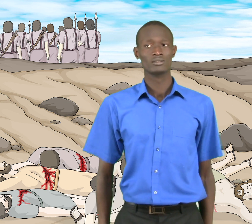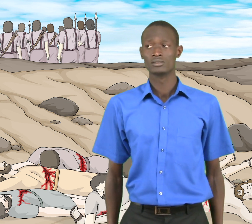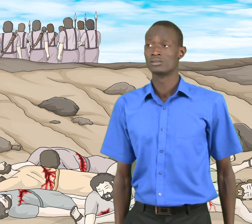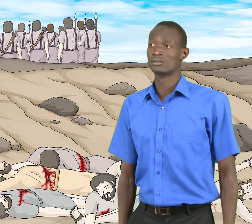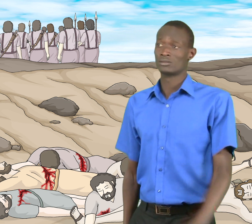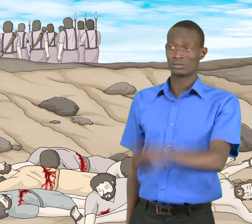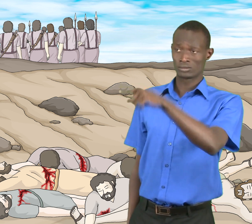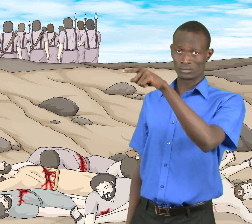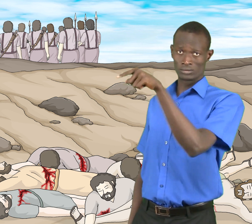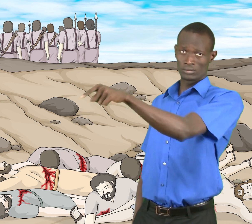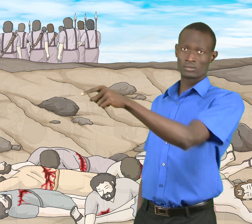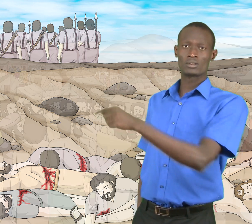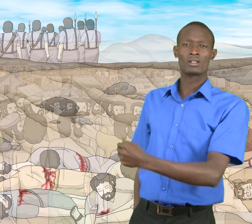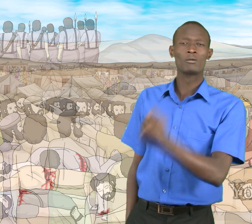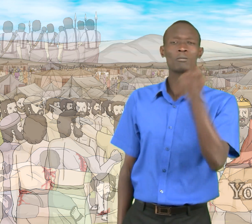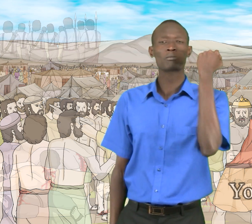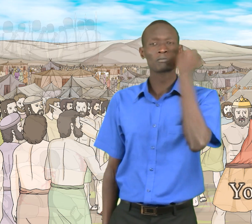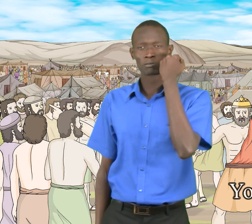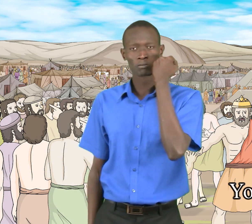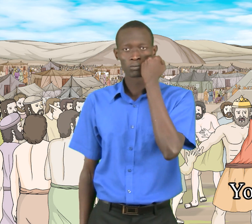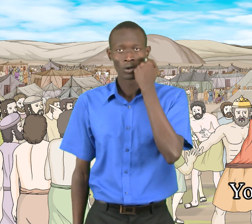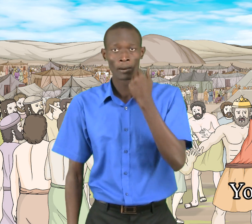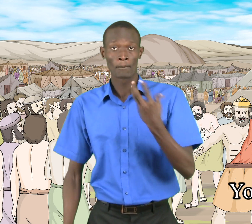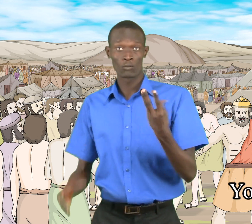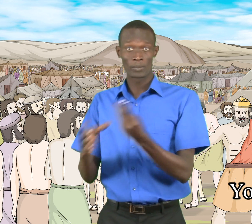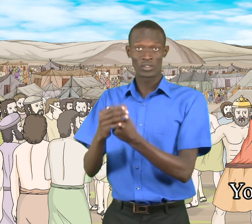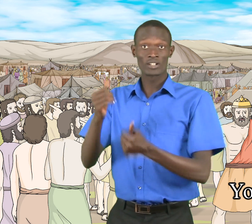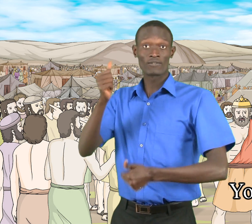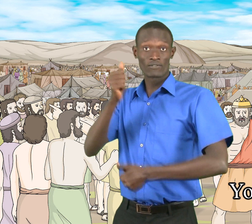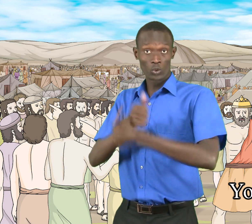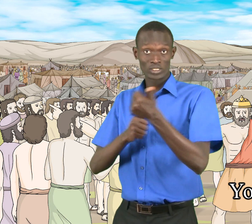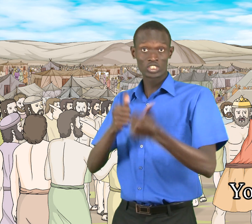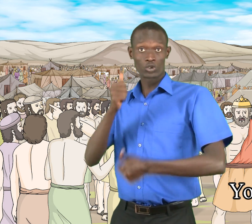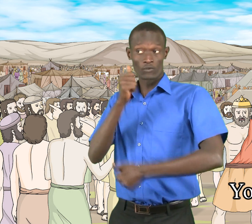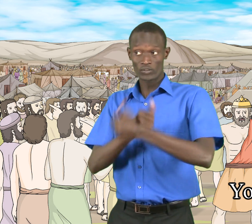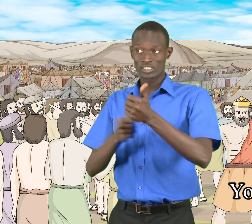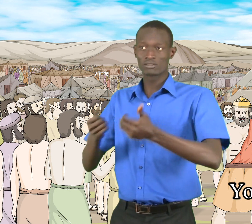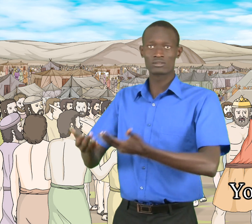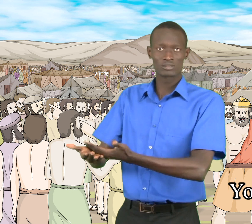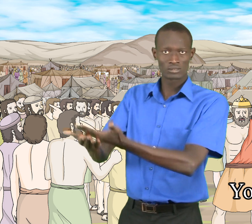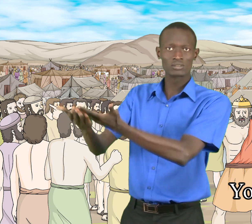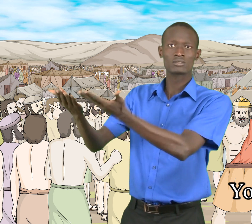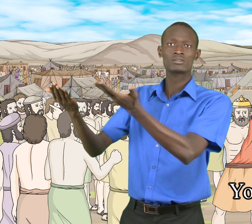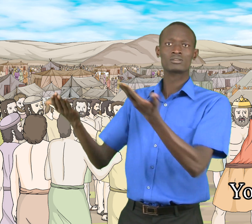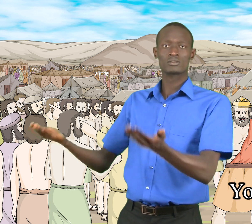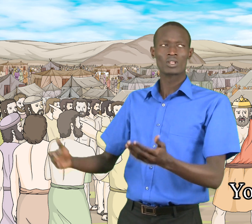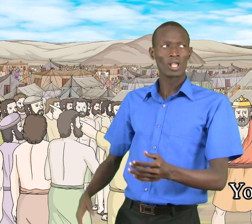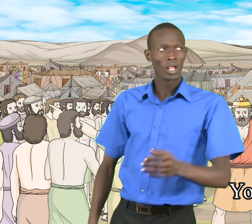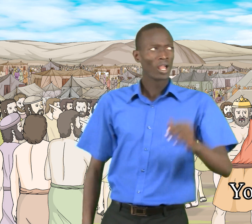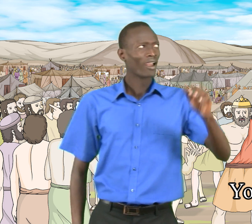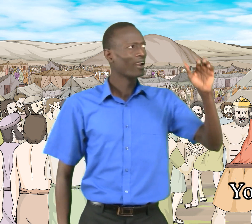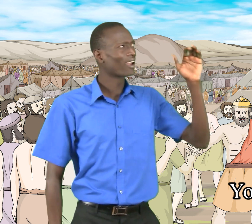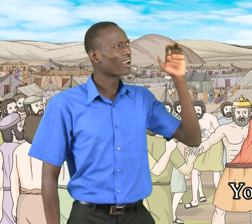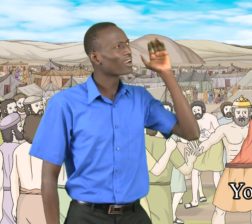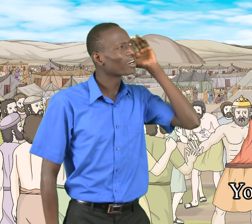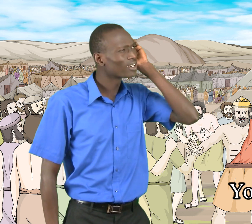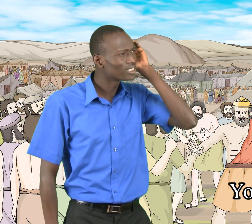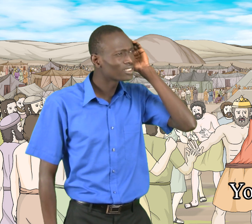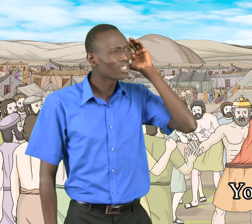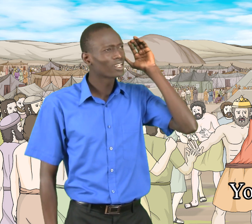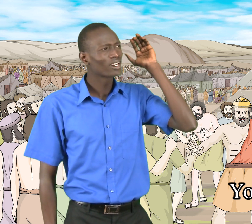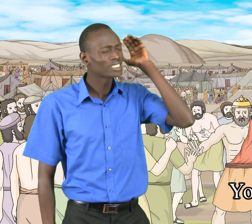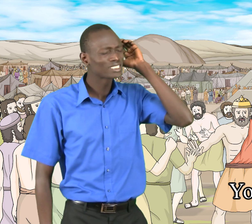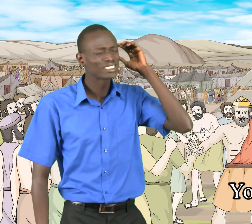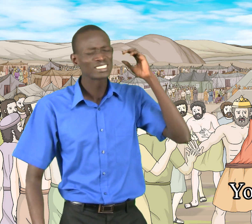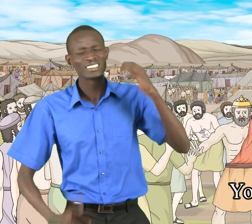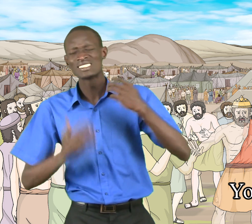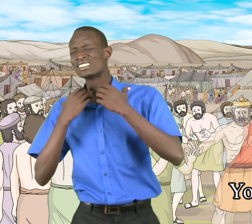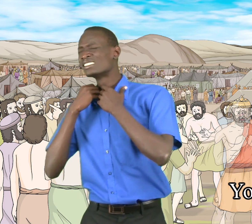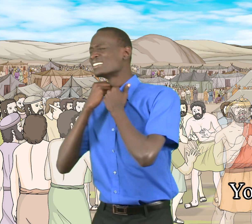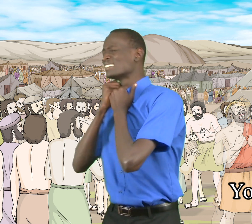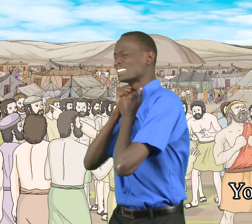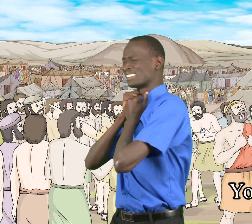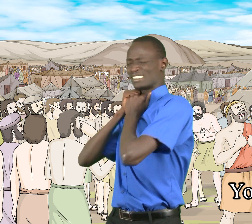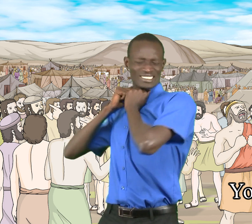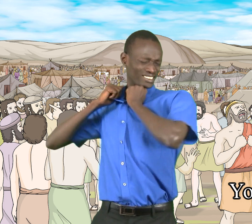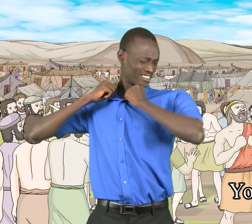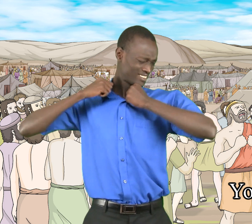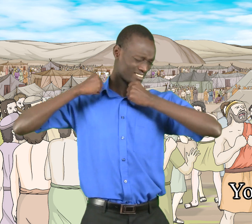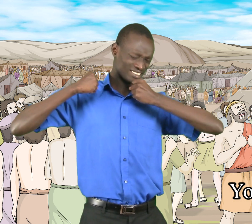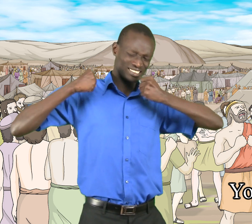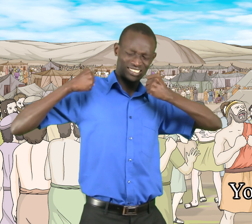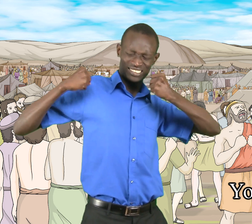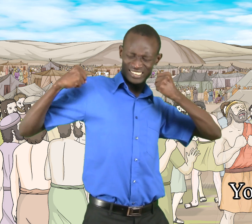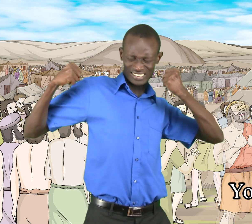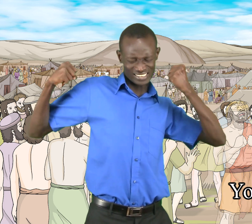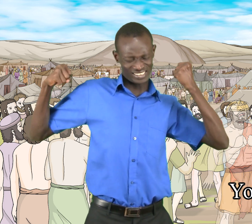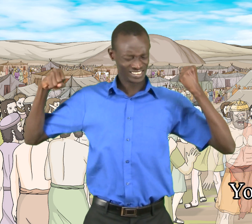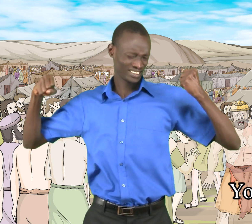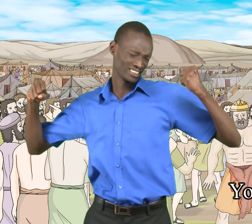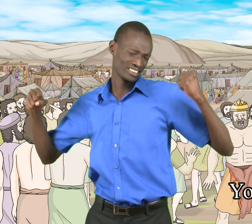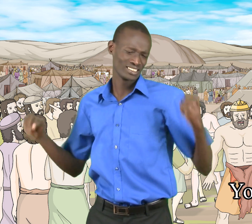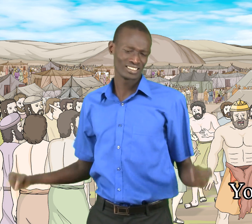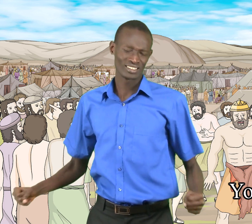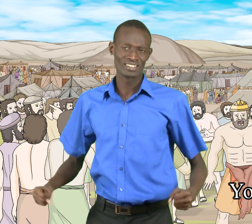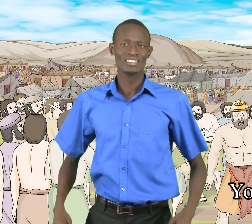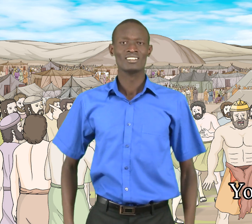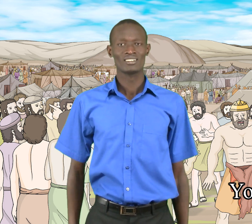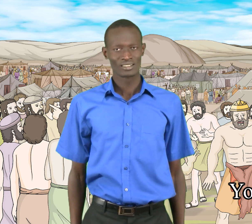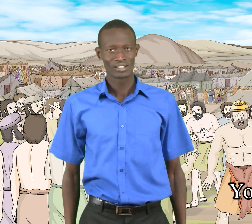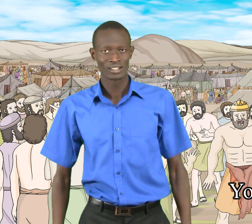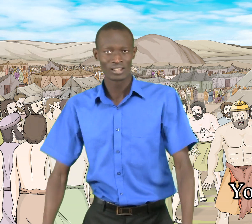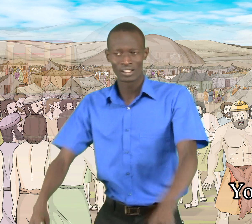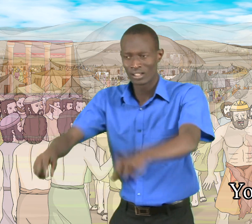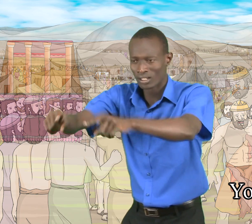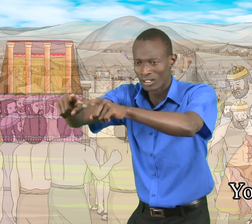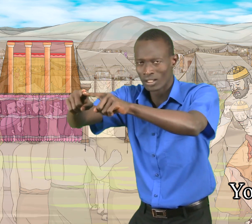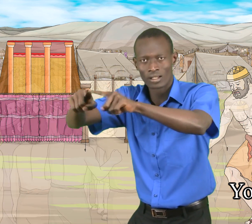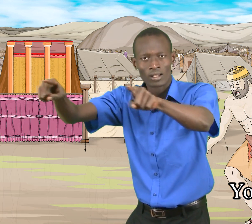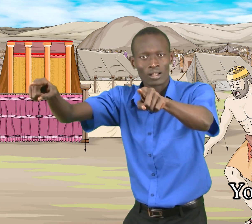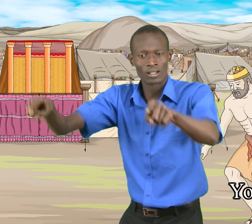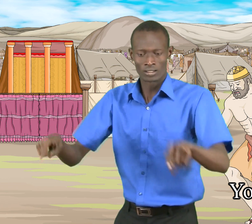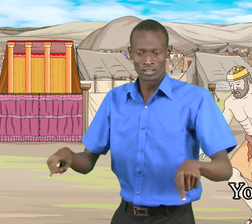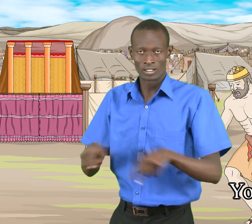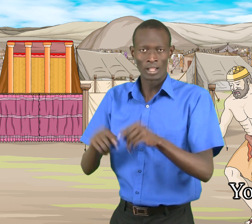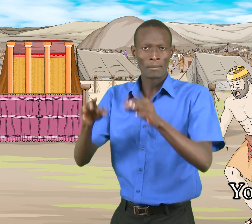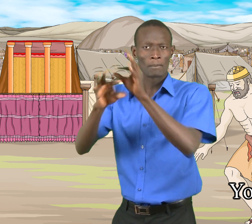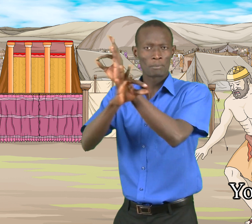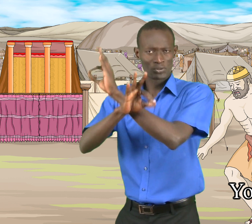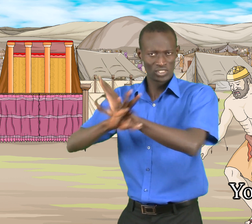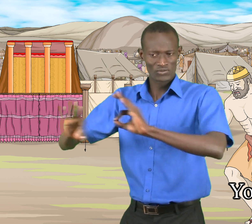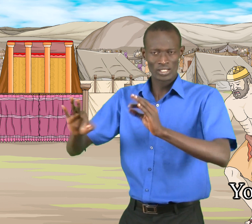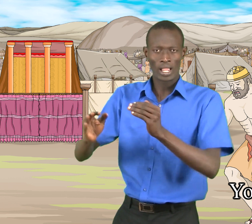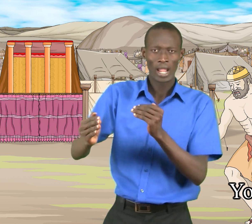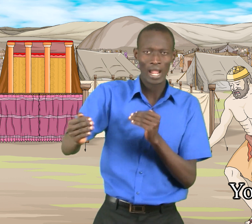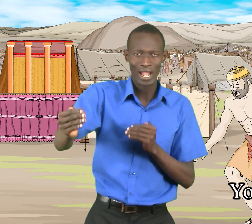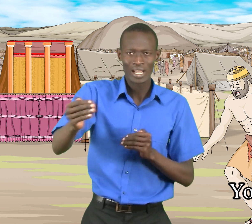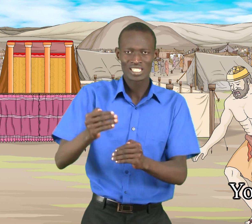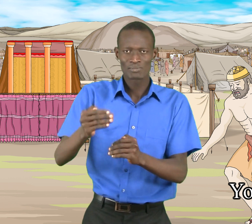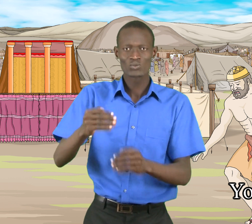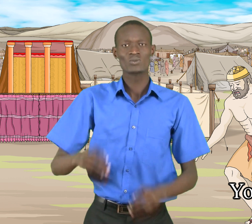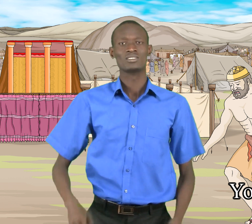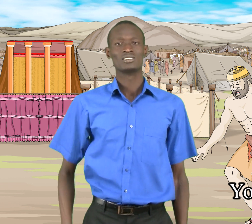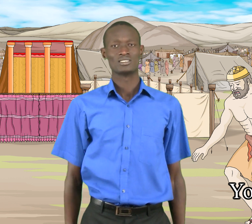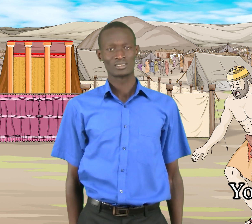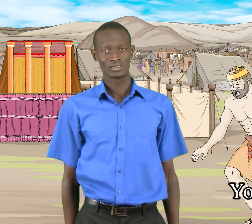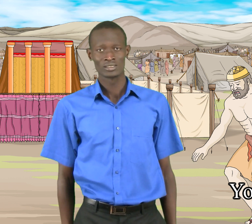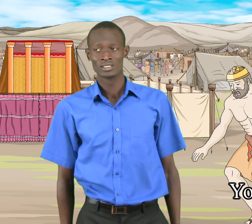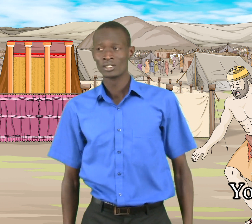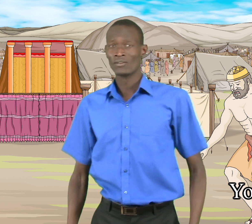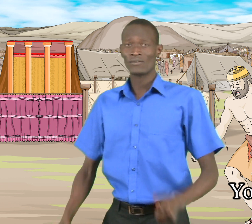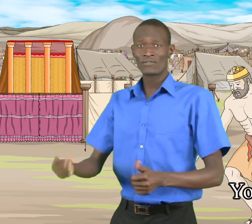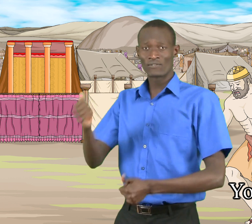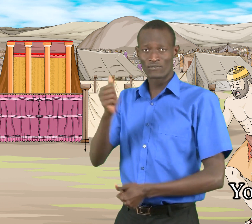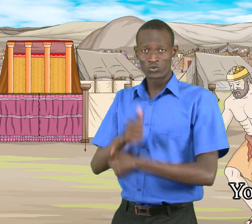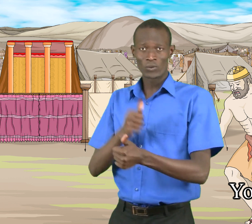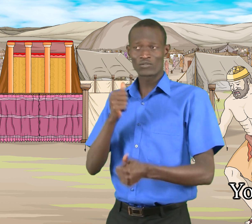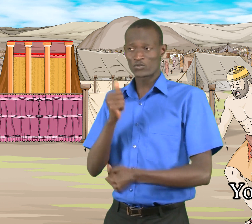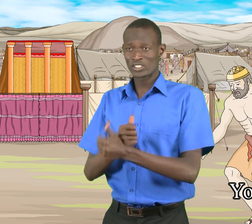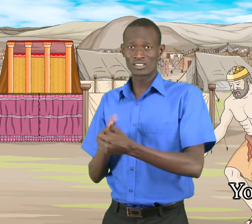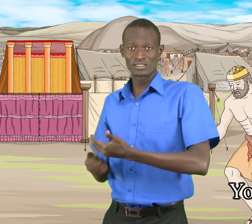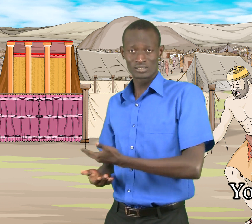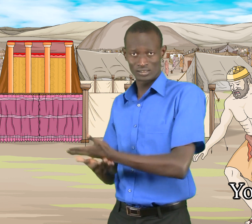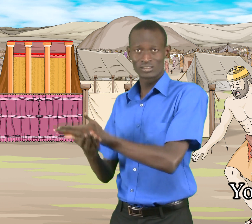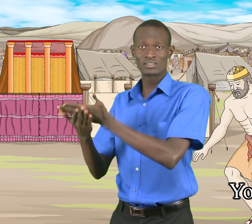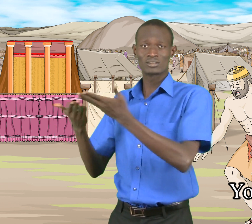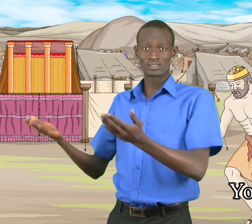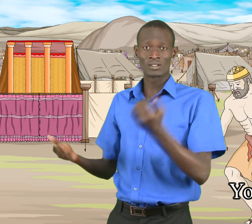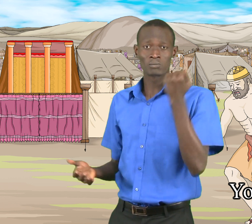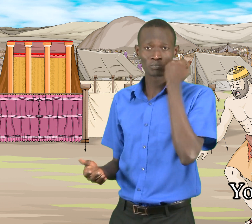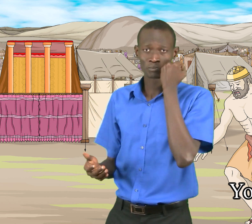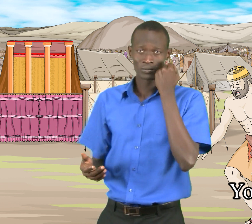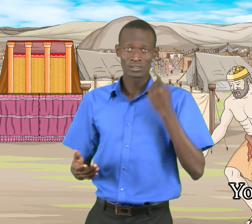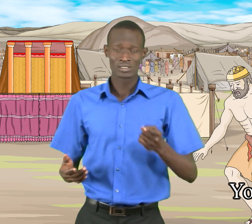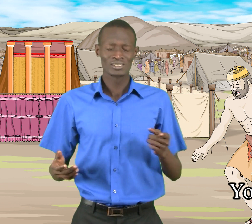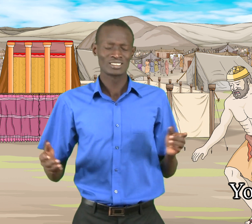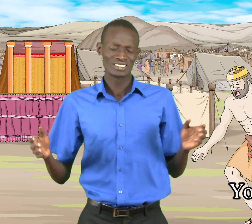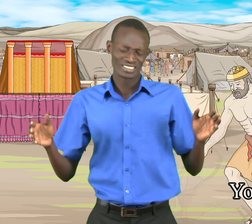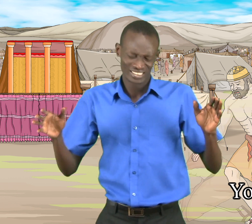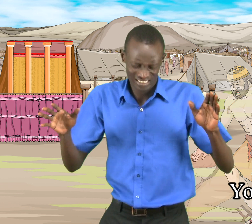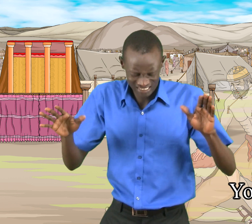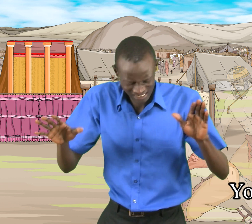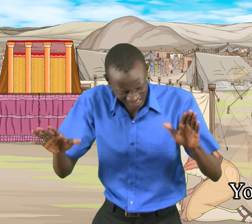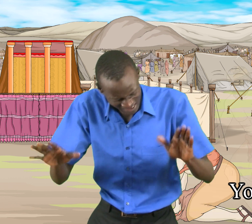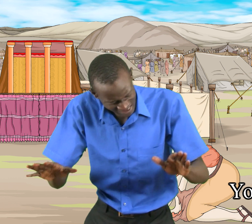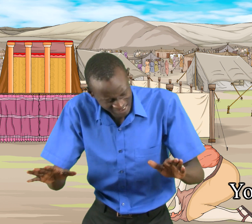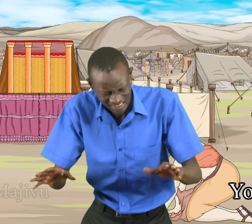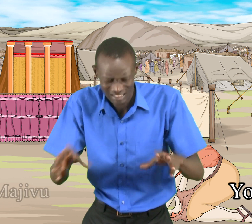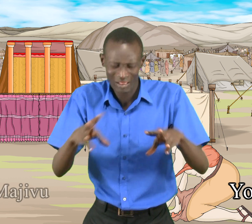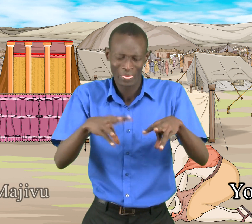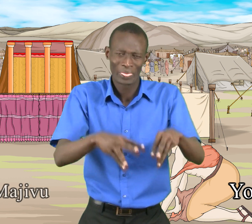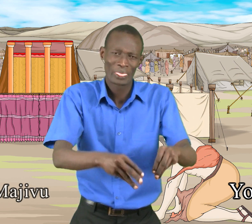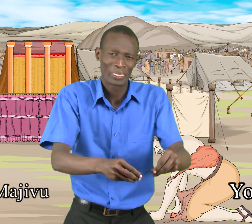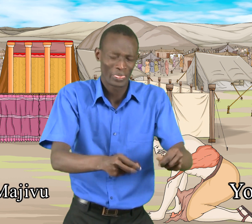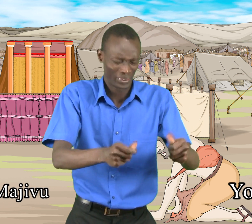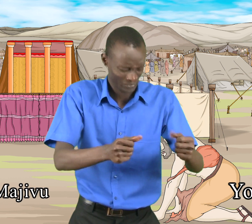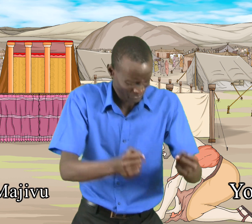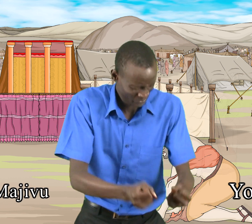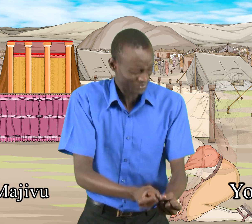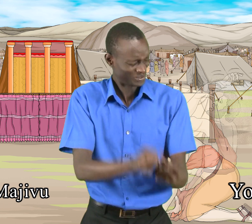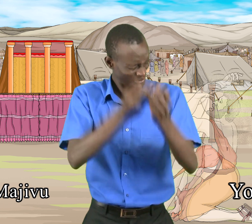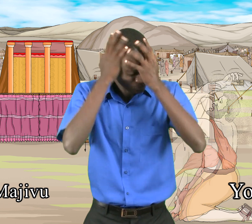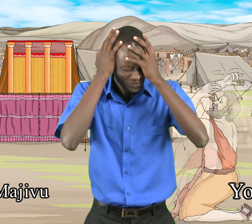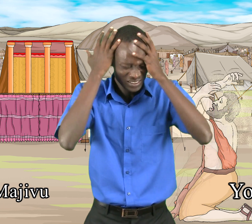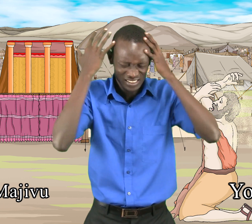So the hearts of the people melted and became like water. Then Joshua tore his clothes and fell facedown before the ark of the LORD until evening, as did the elders of Israel;